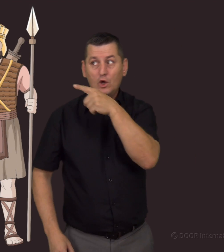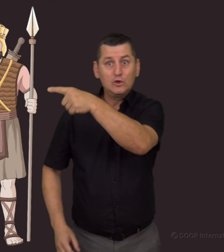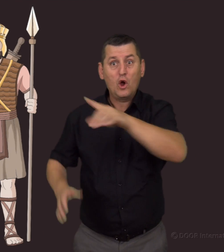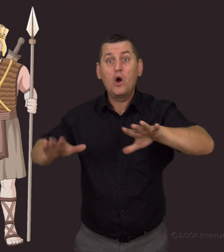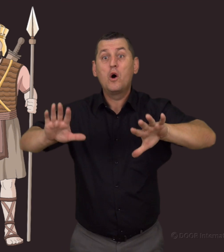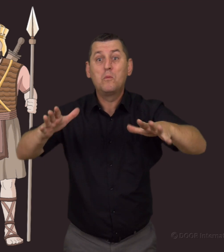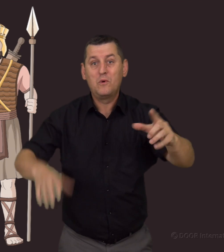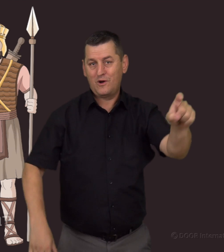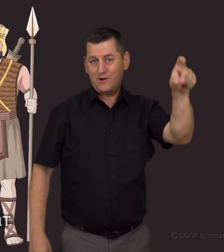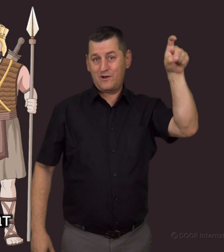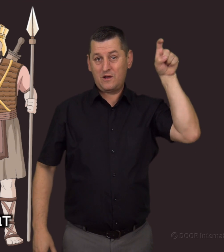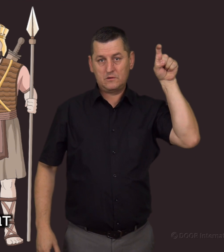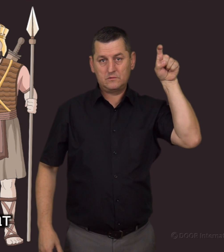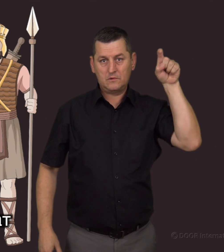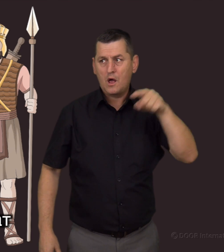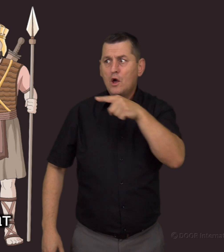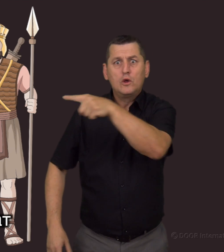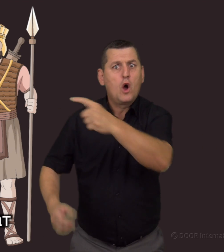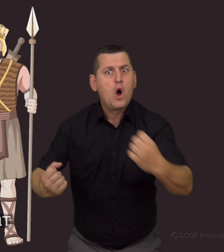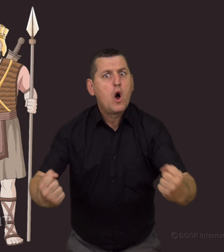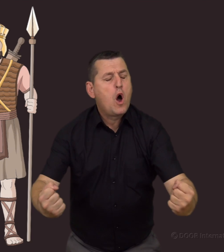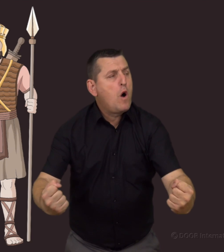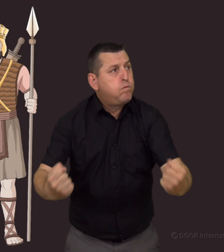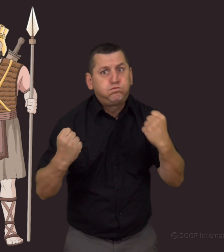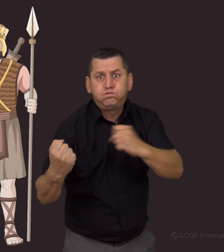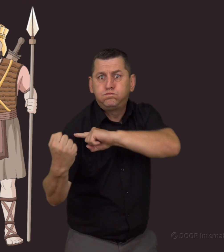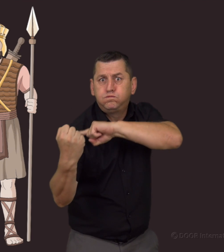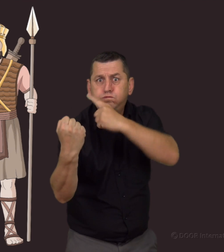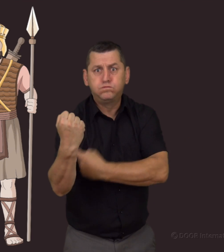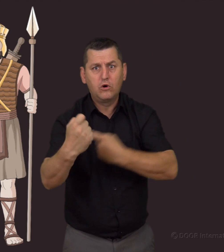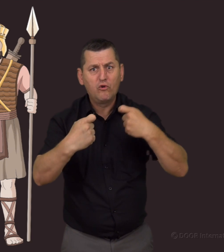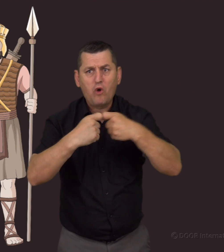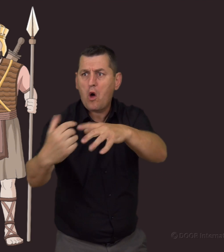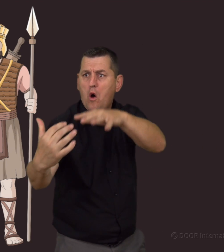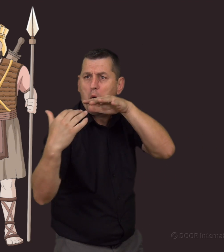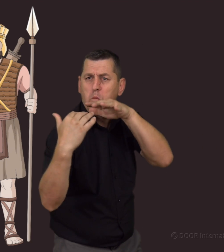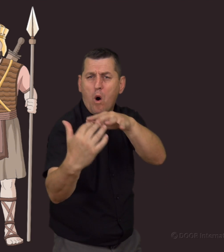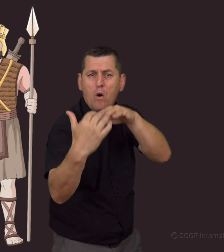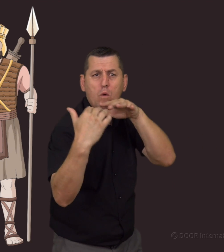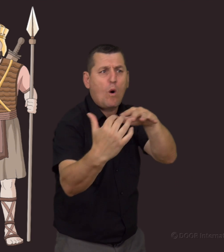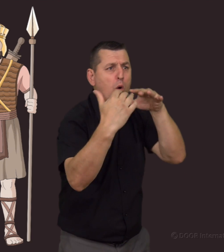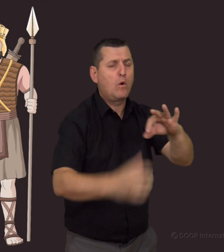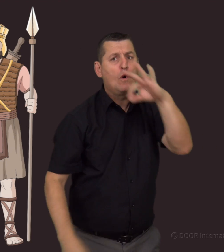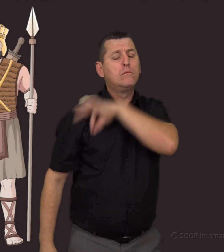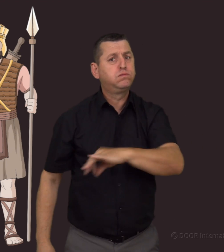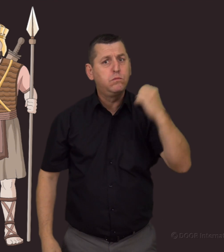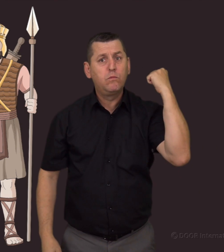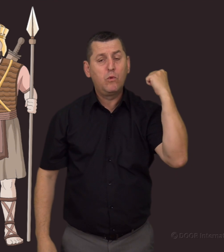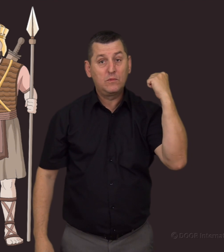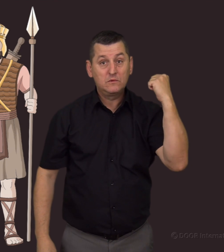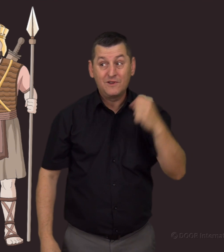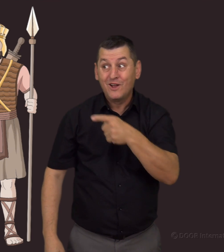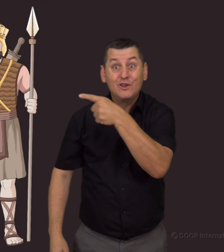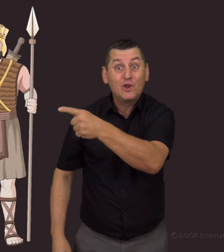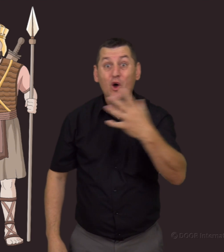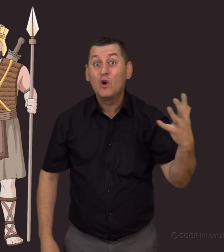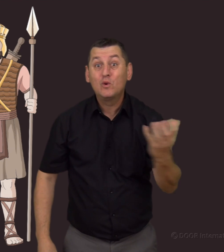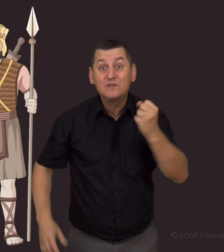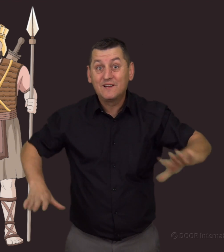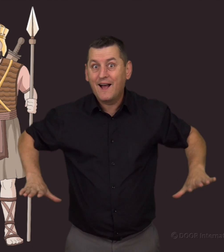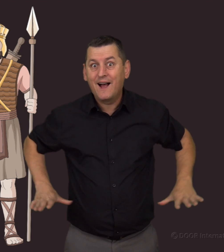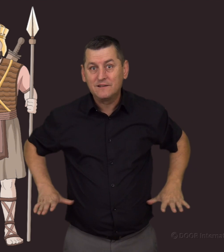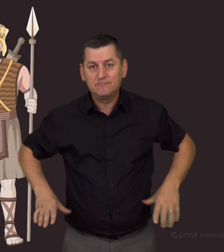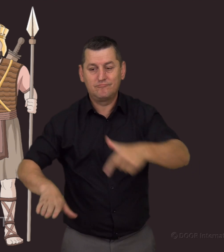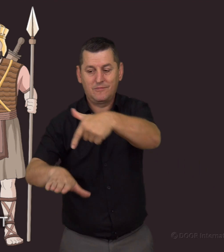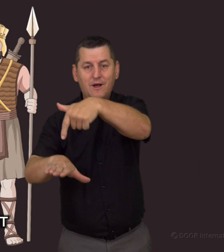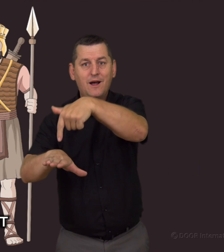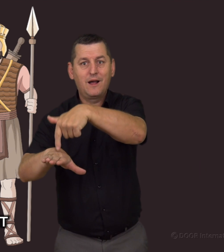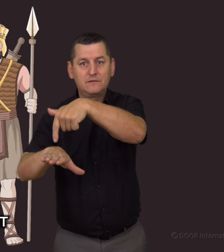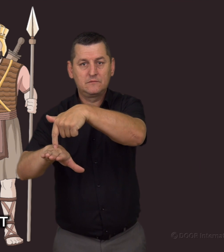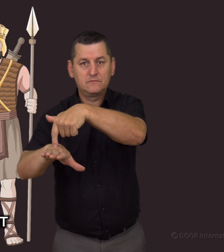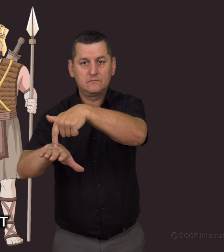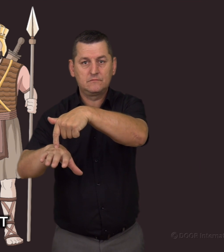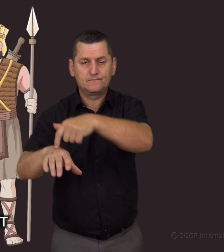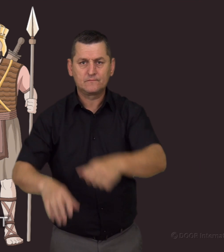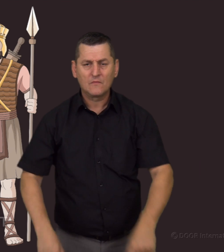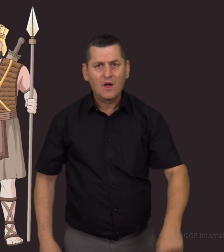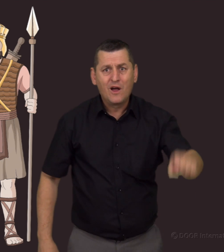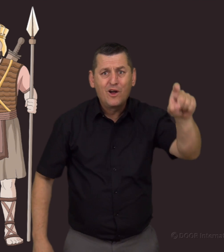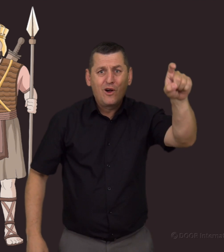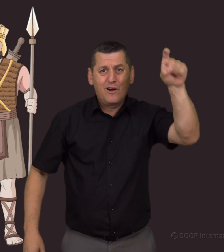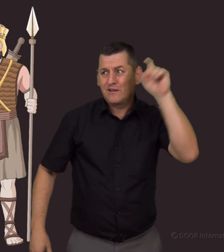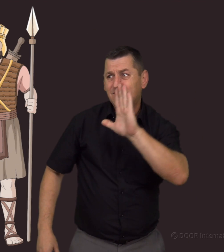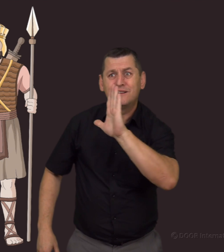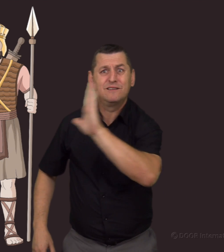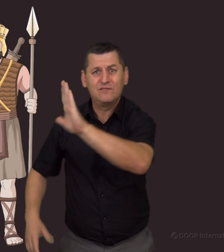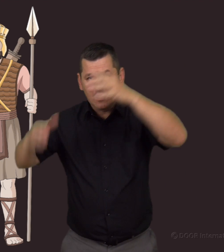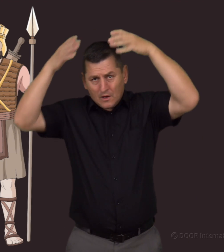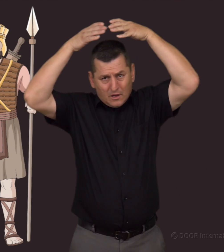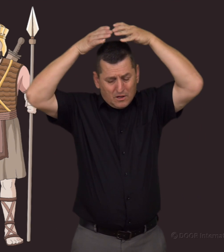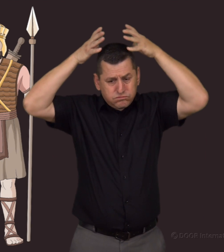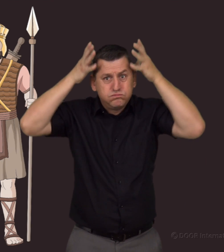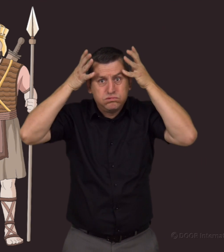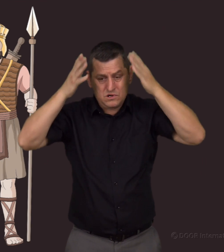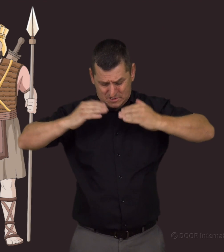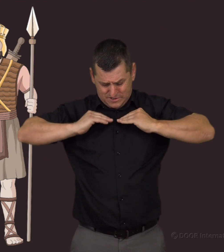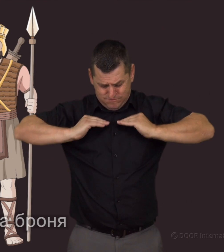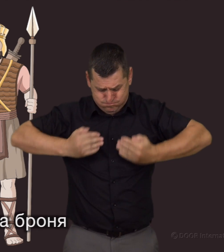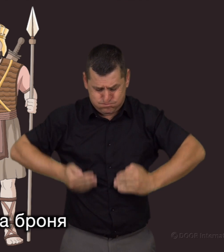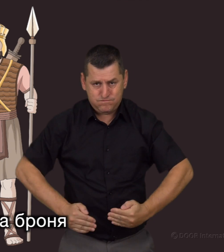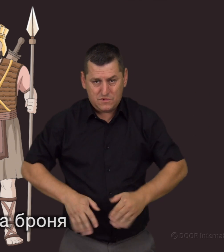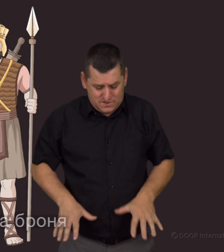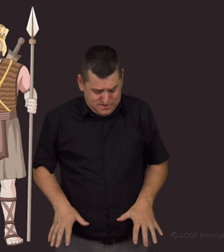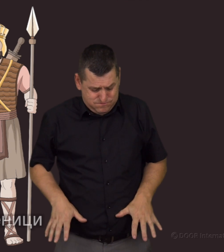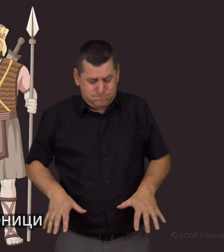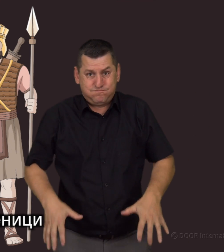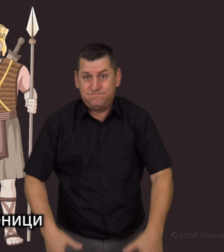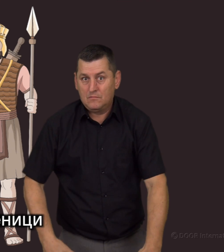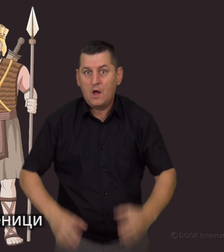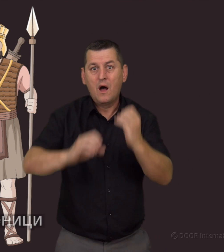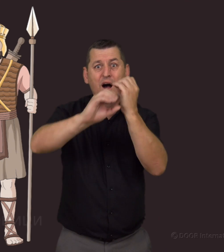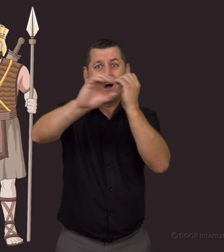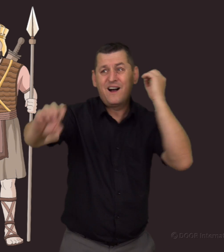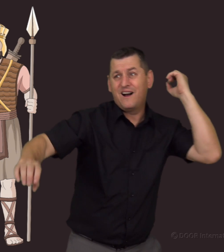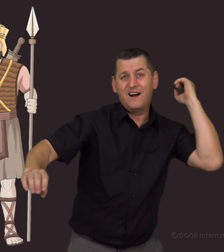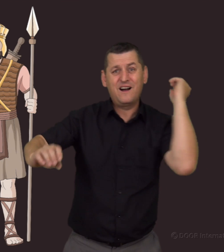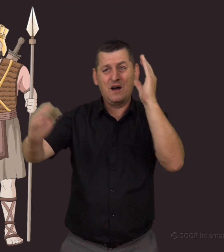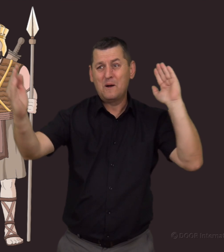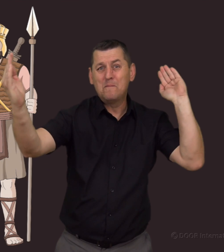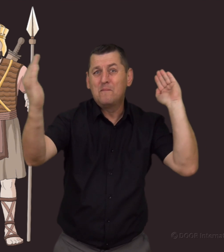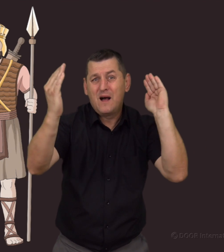He was six cubits and a span in height, and he had a bronze helmet on his head.